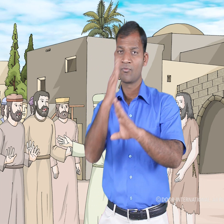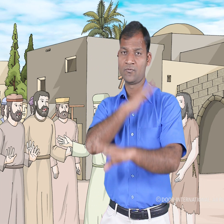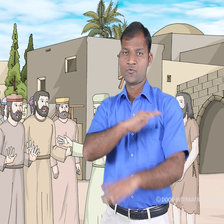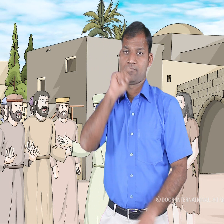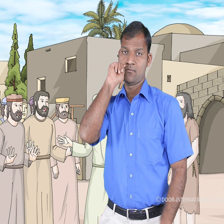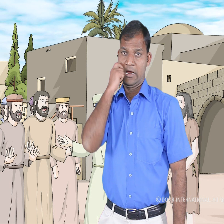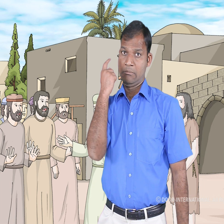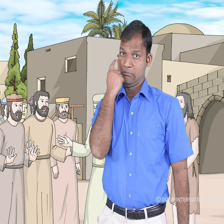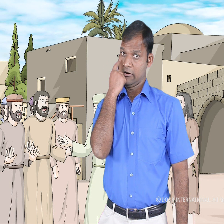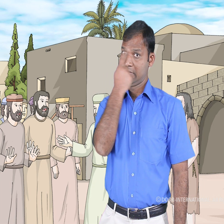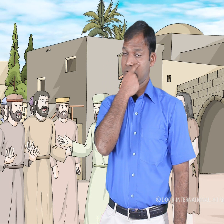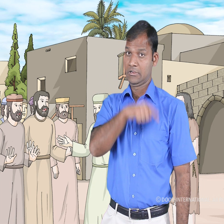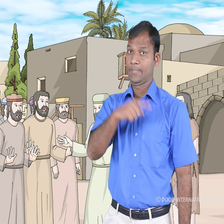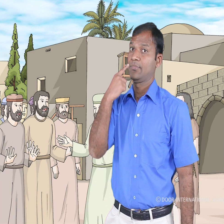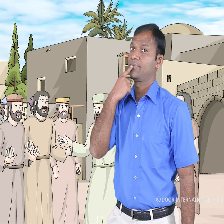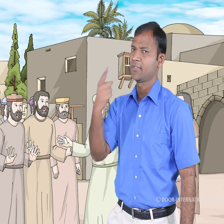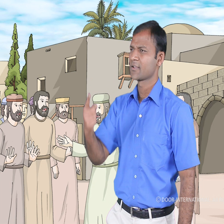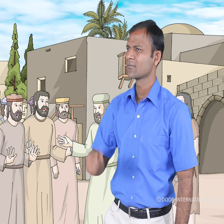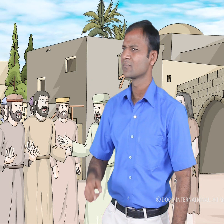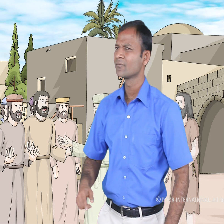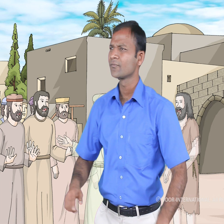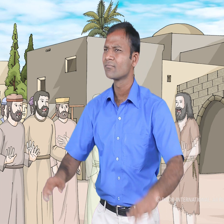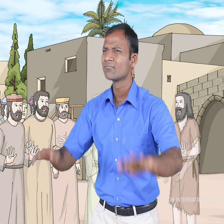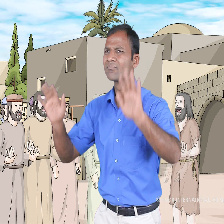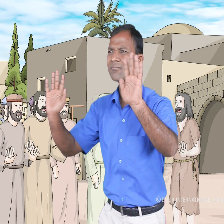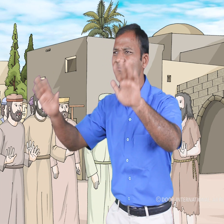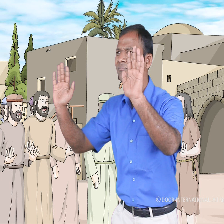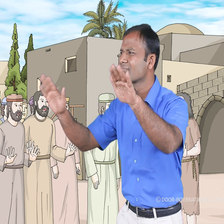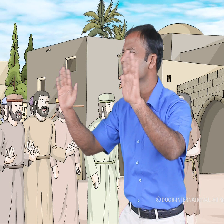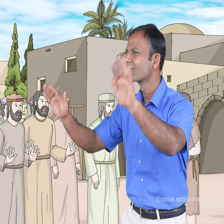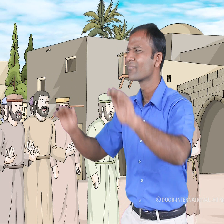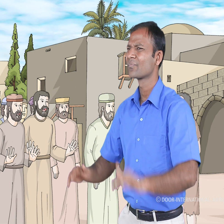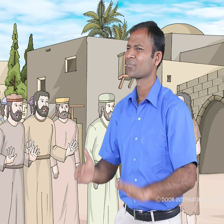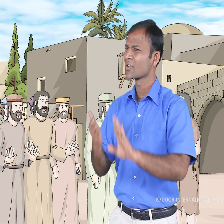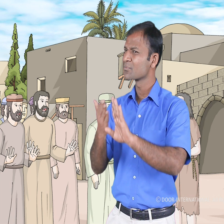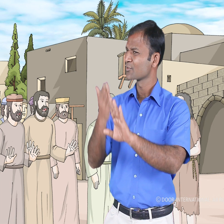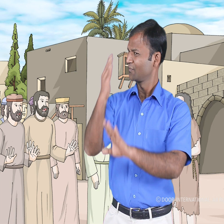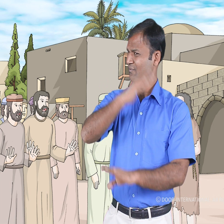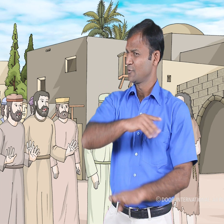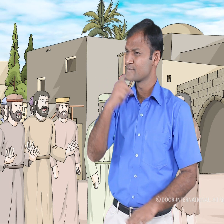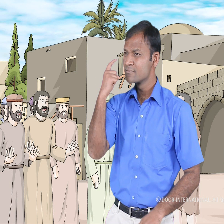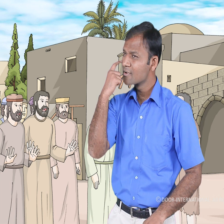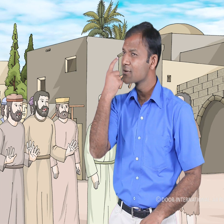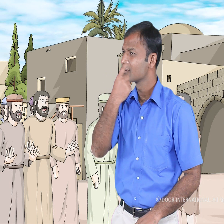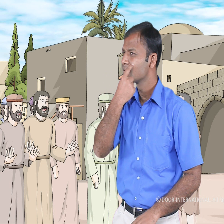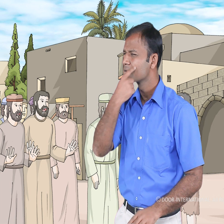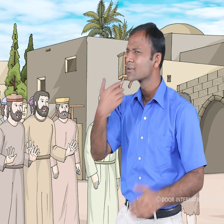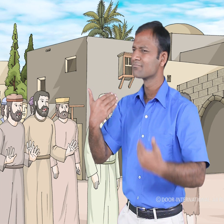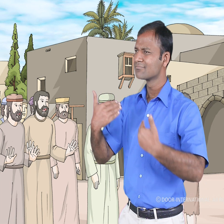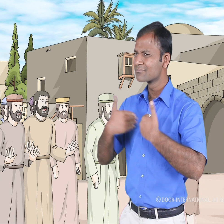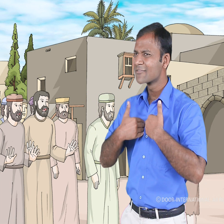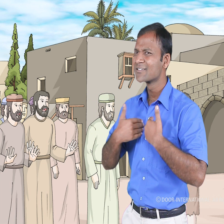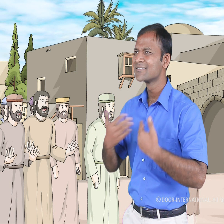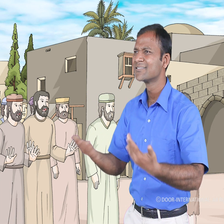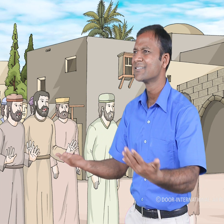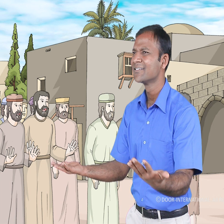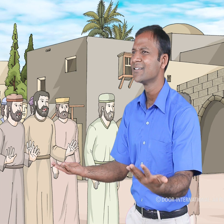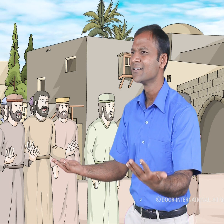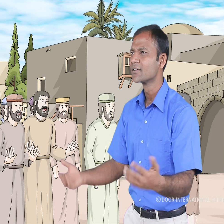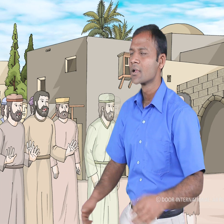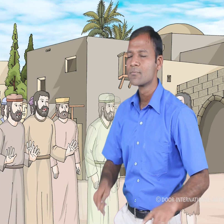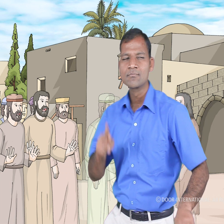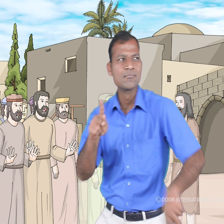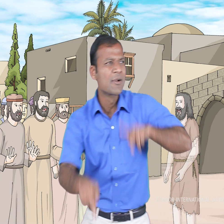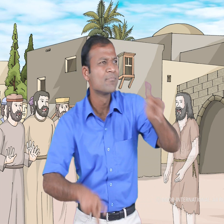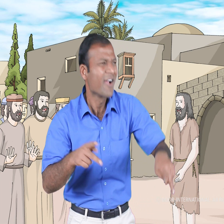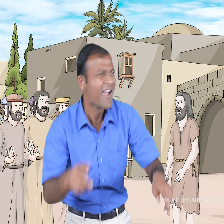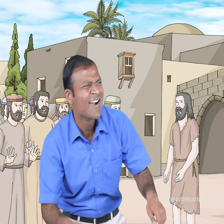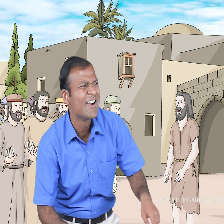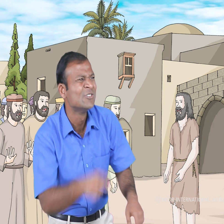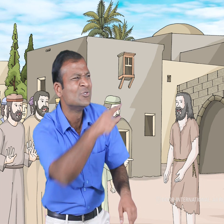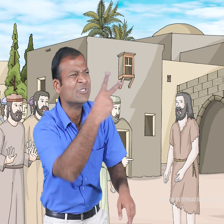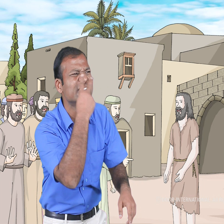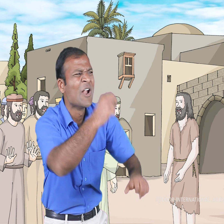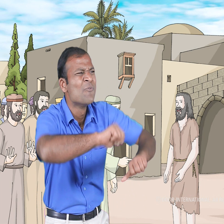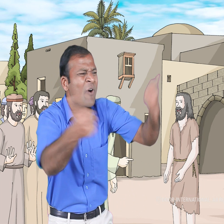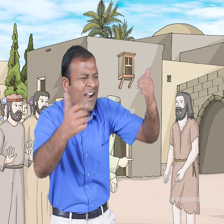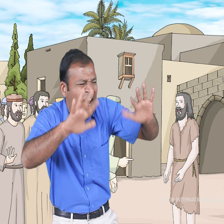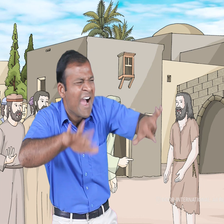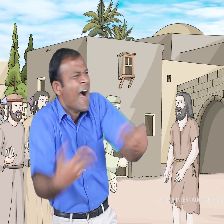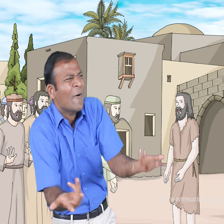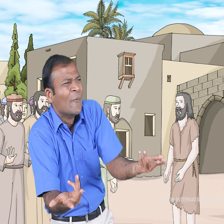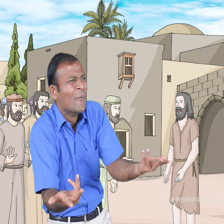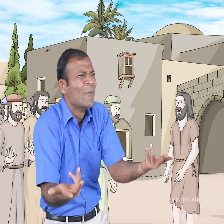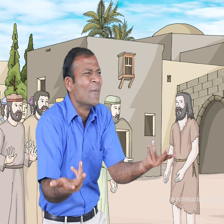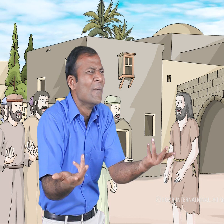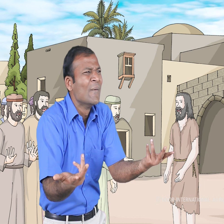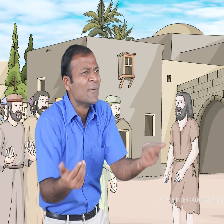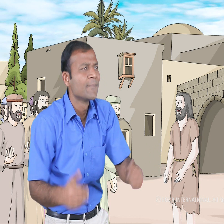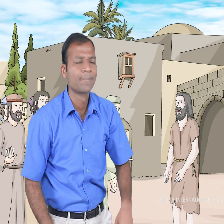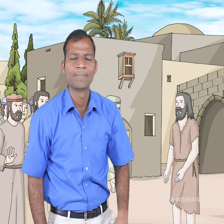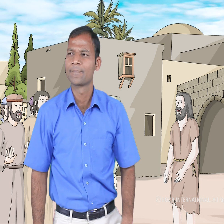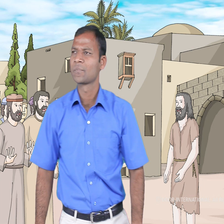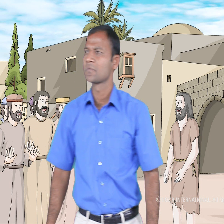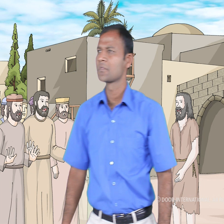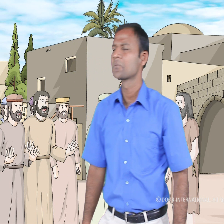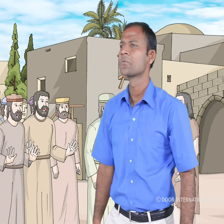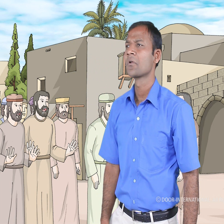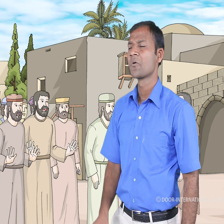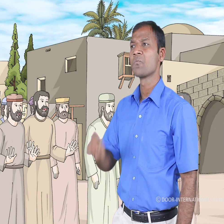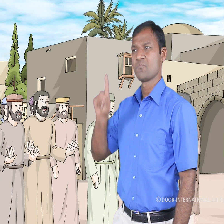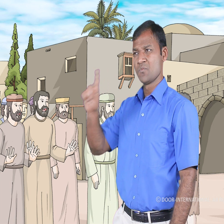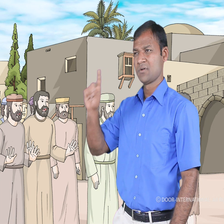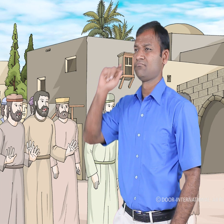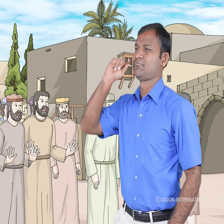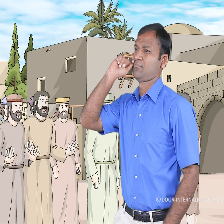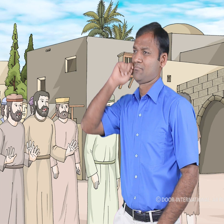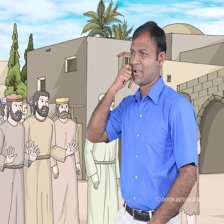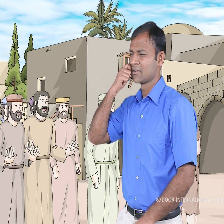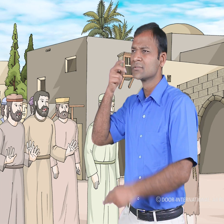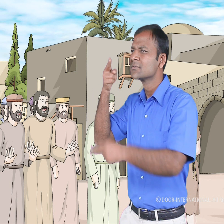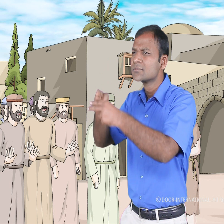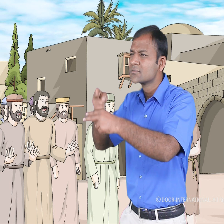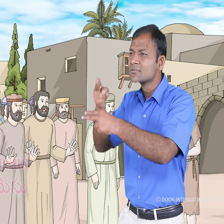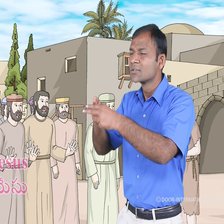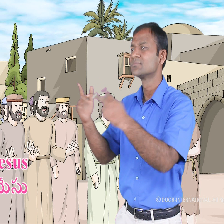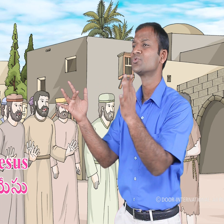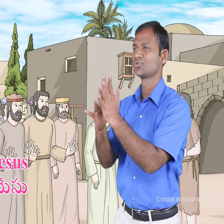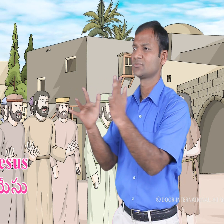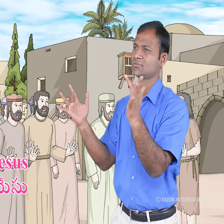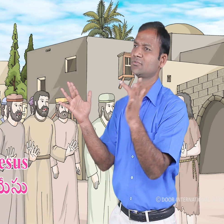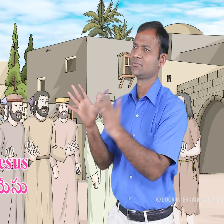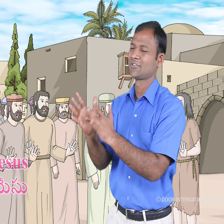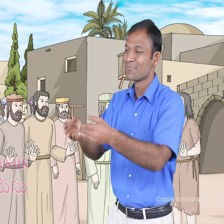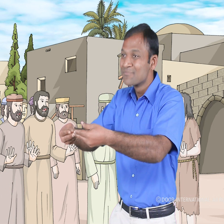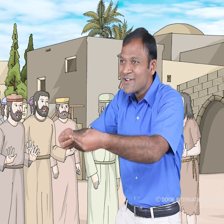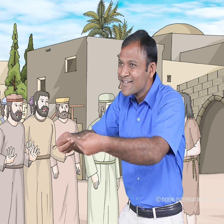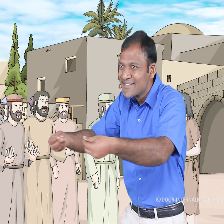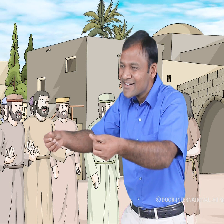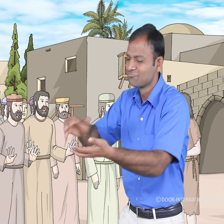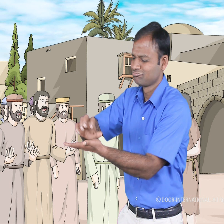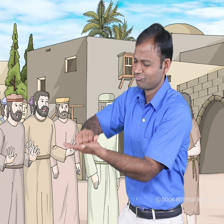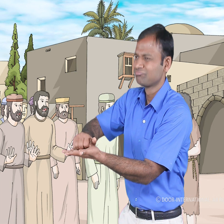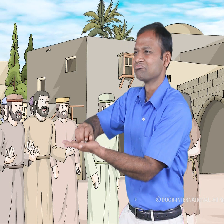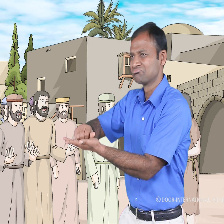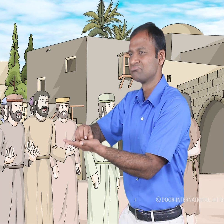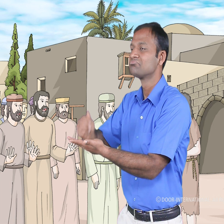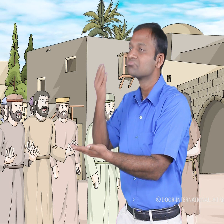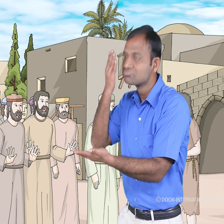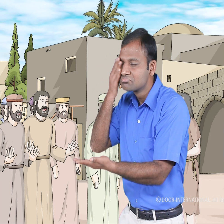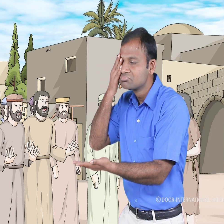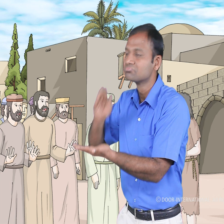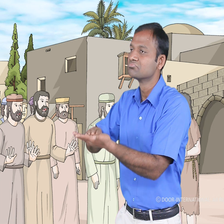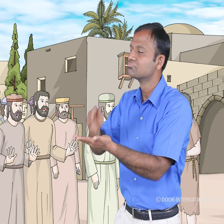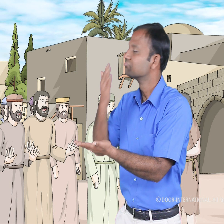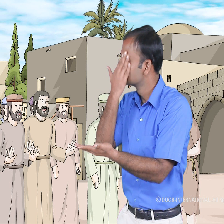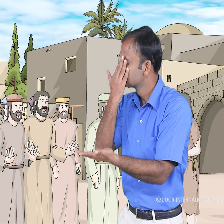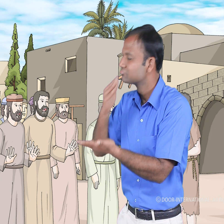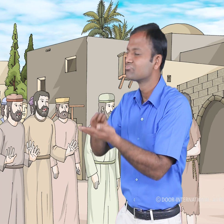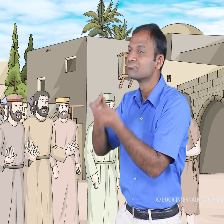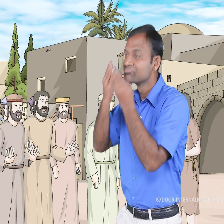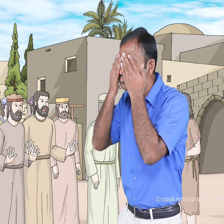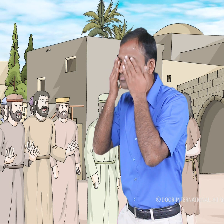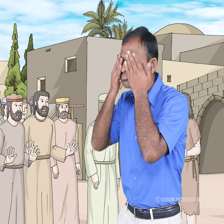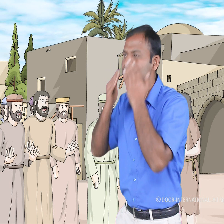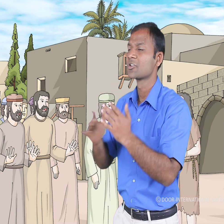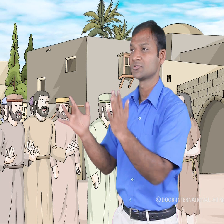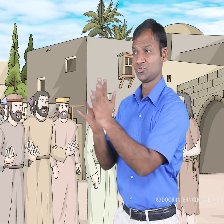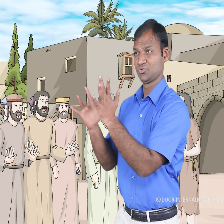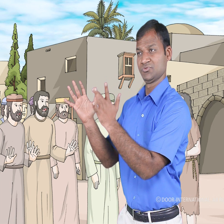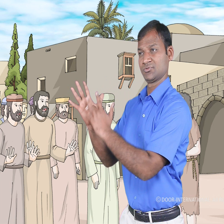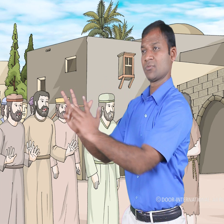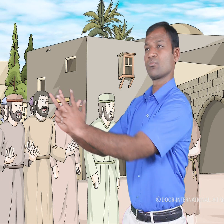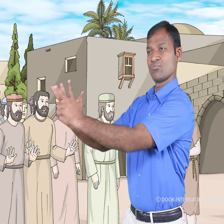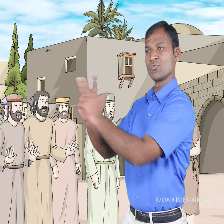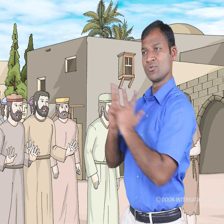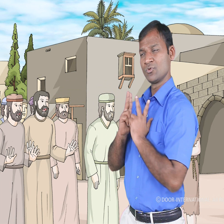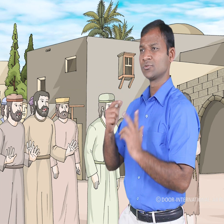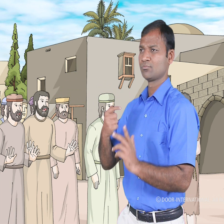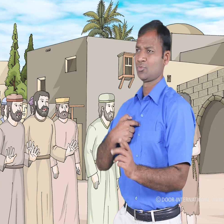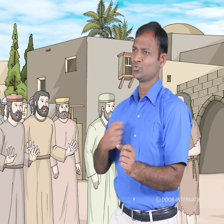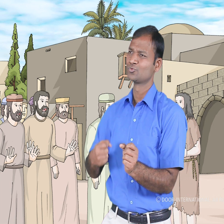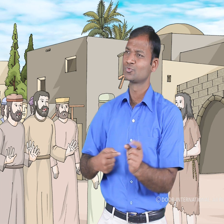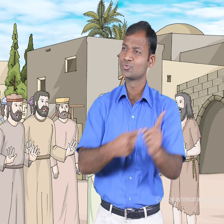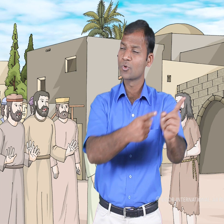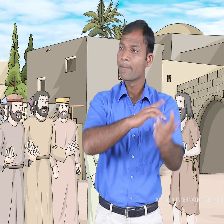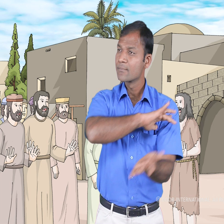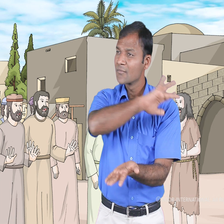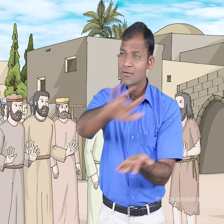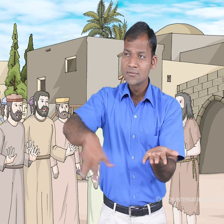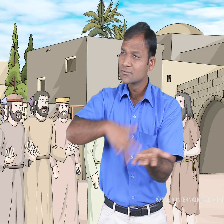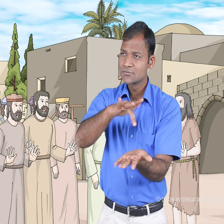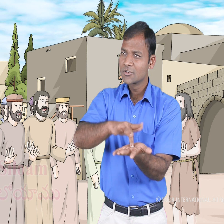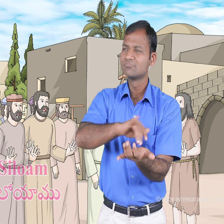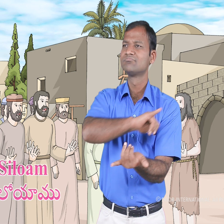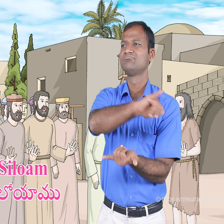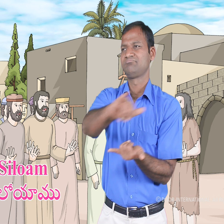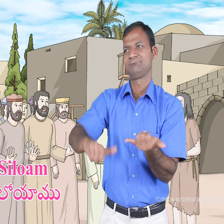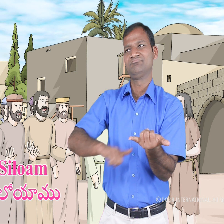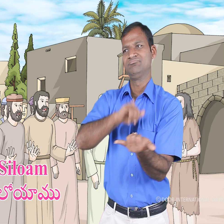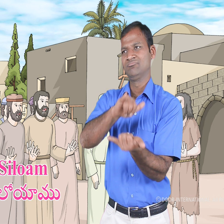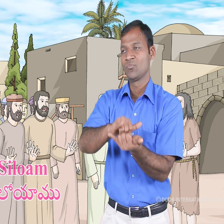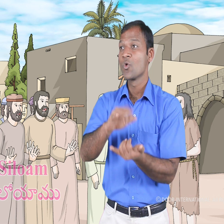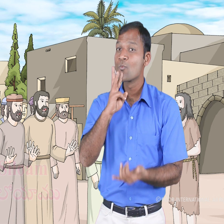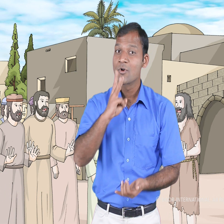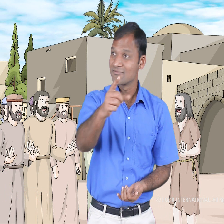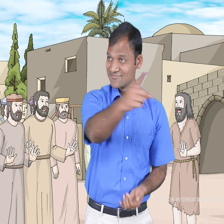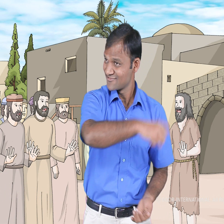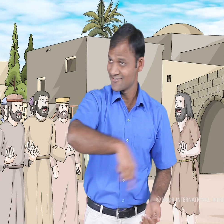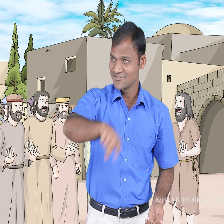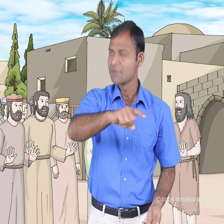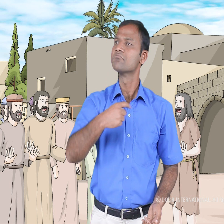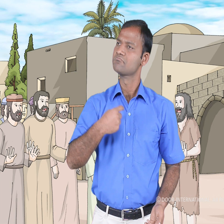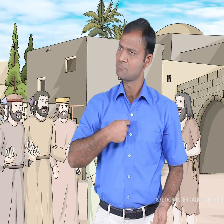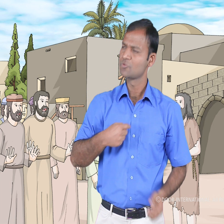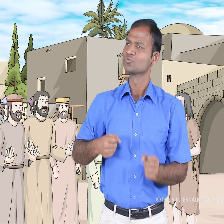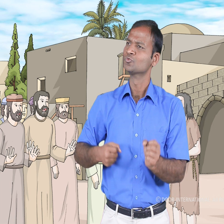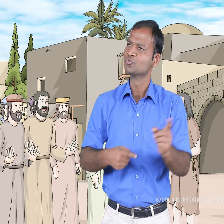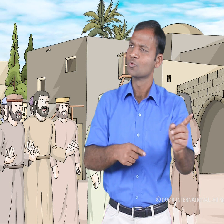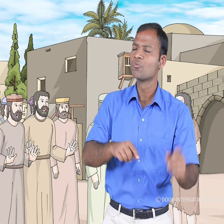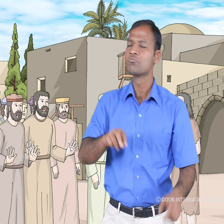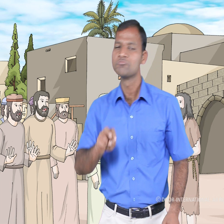But the man kept saying, “I am the one.” “How then were your eyes opened?” they asked.